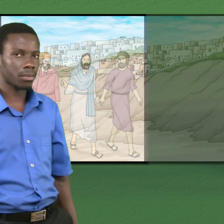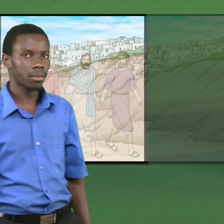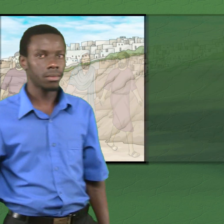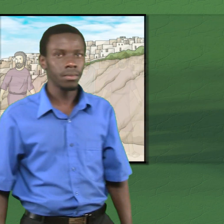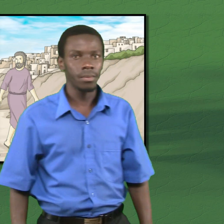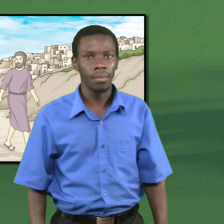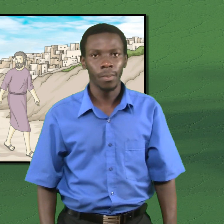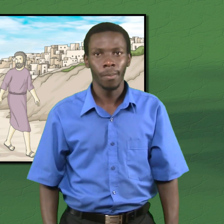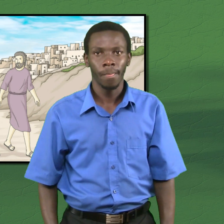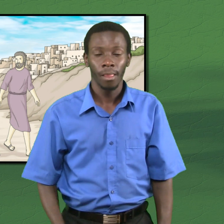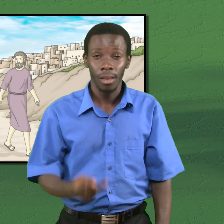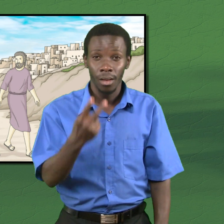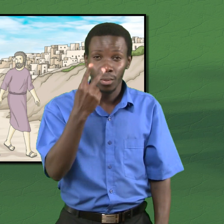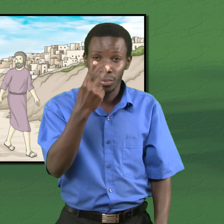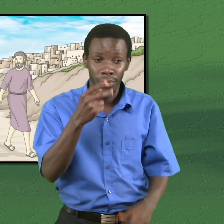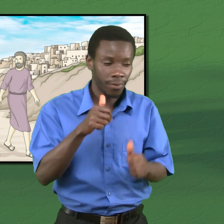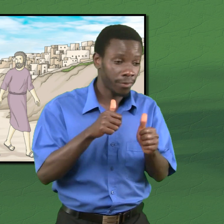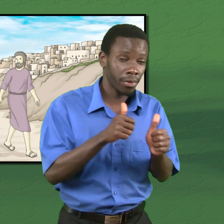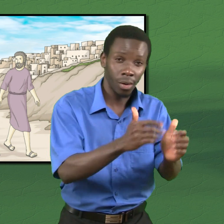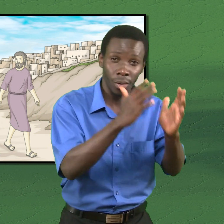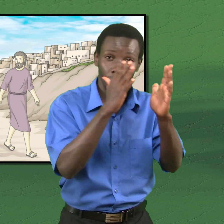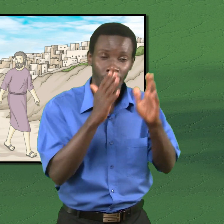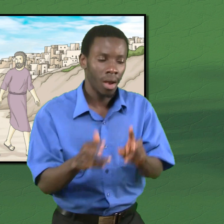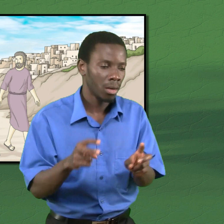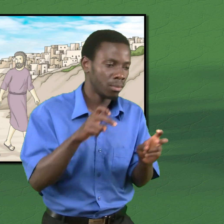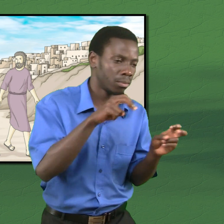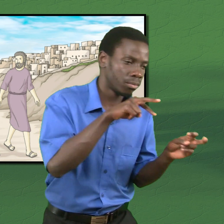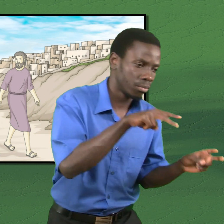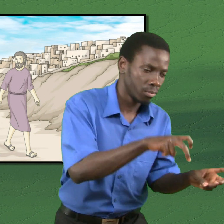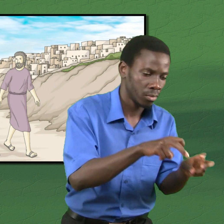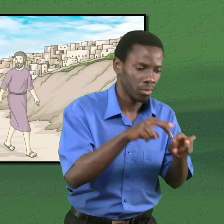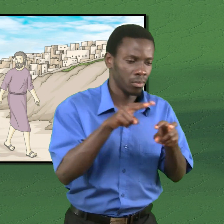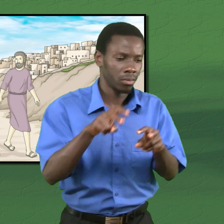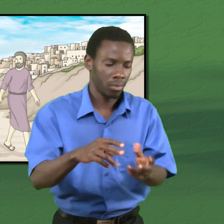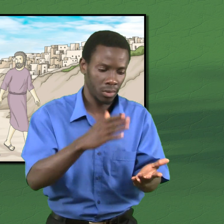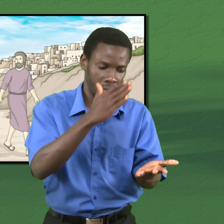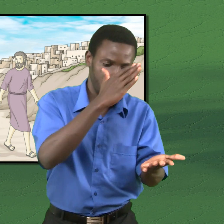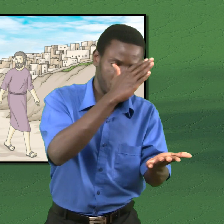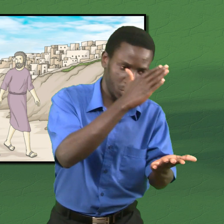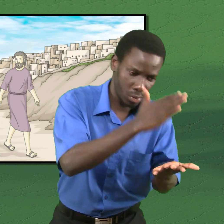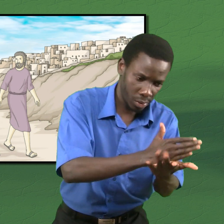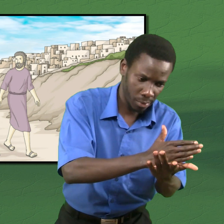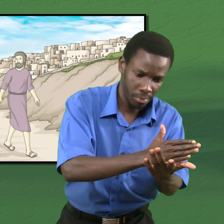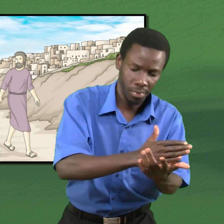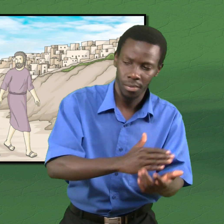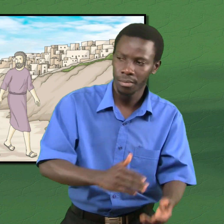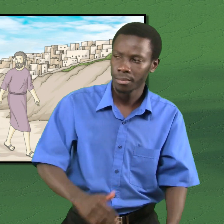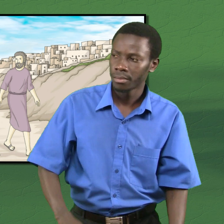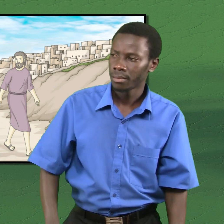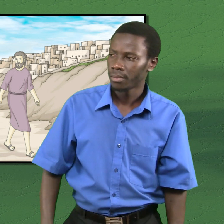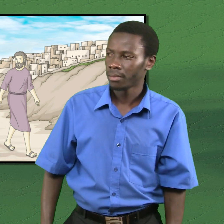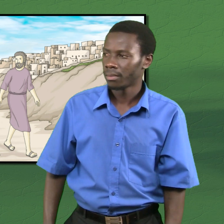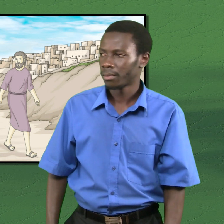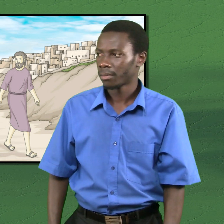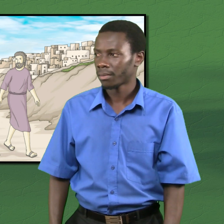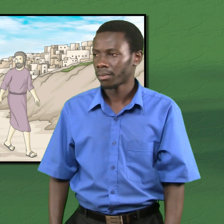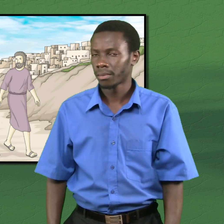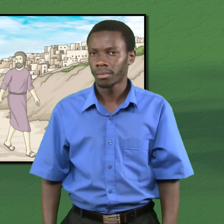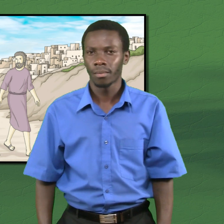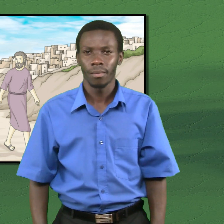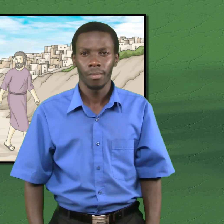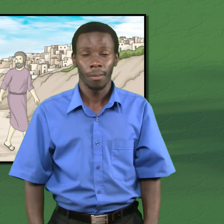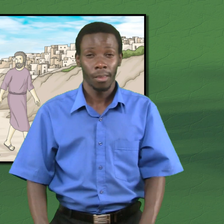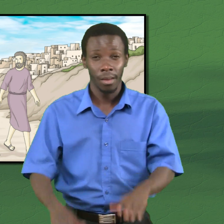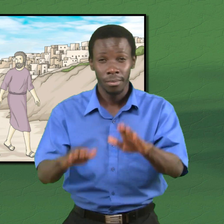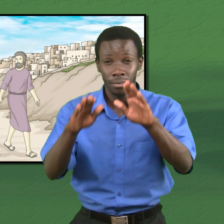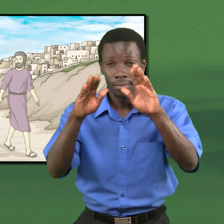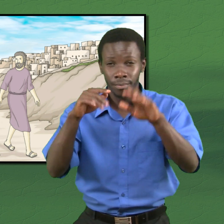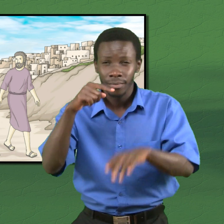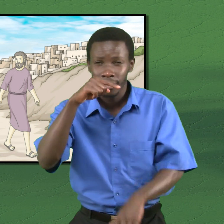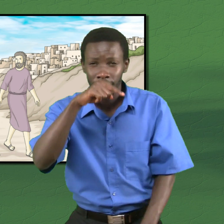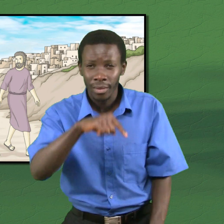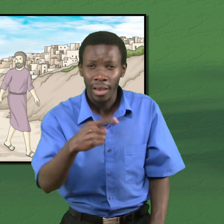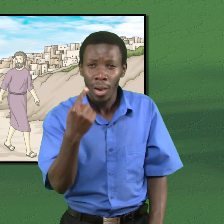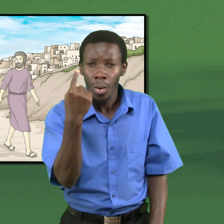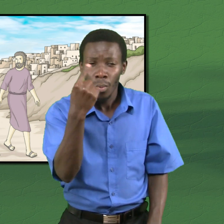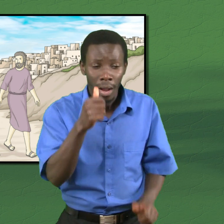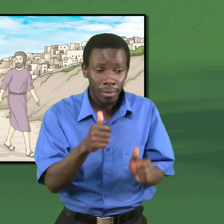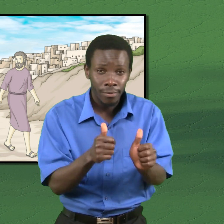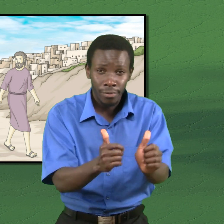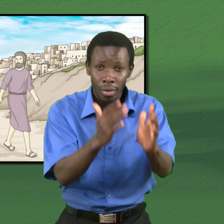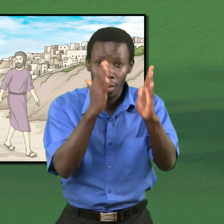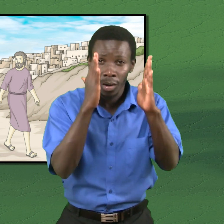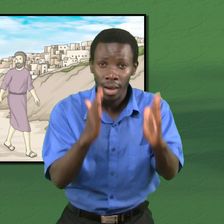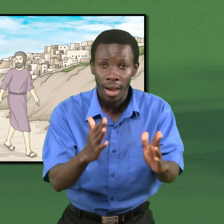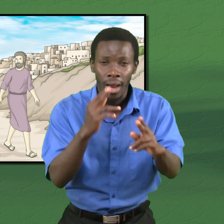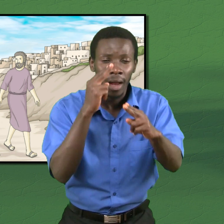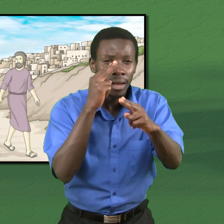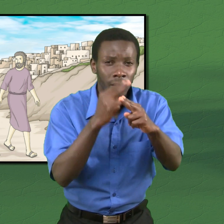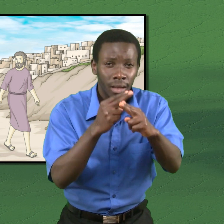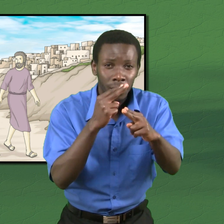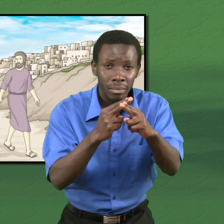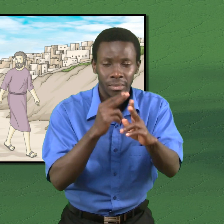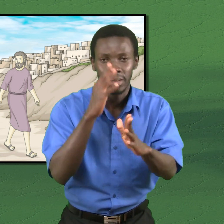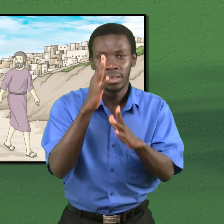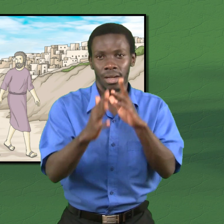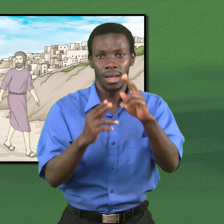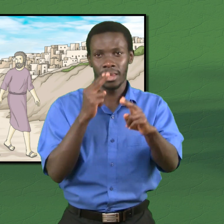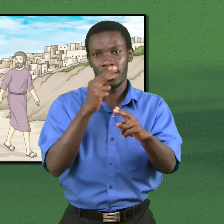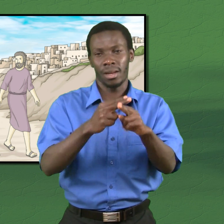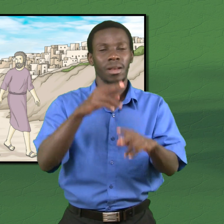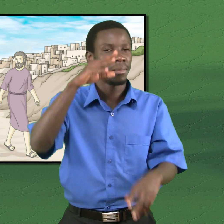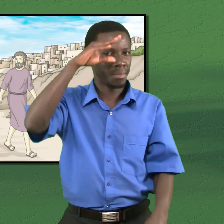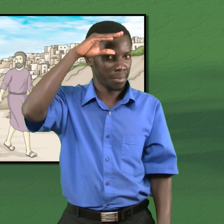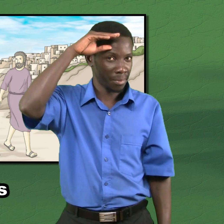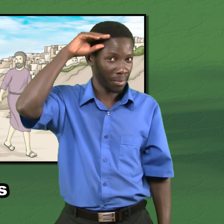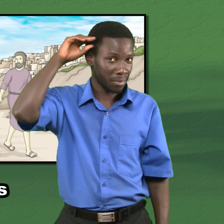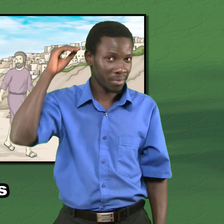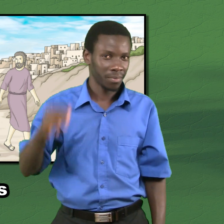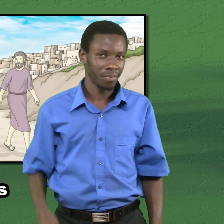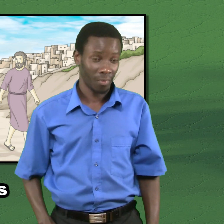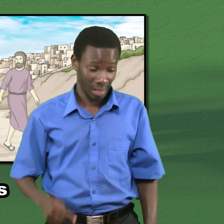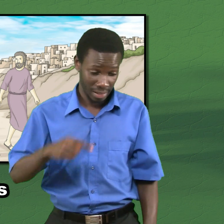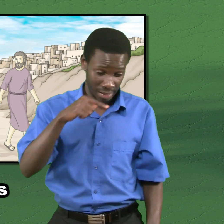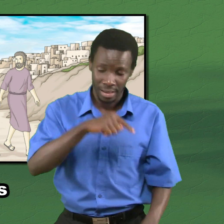They stood still, with sadness on their faces.